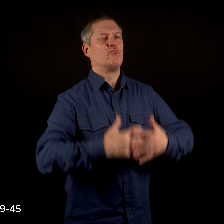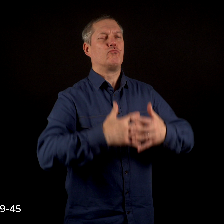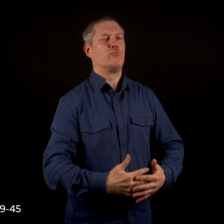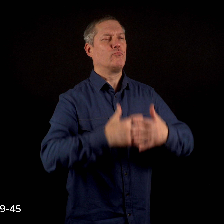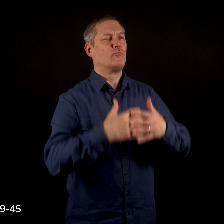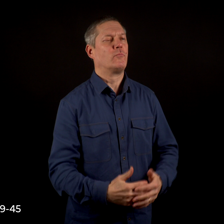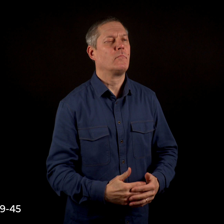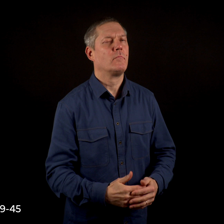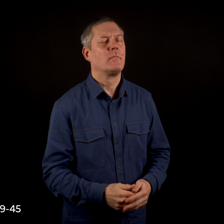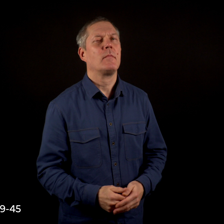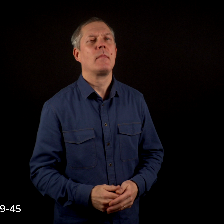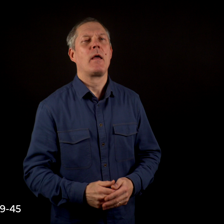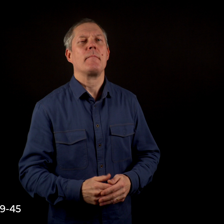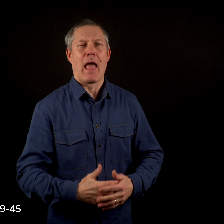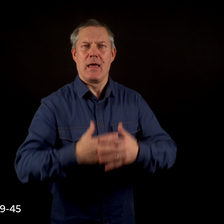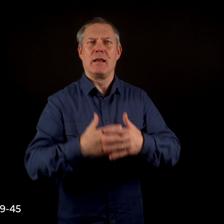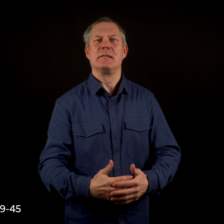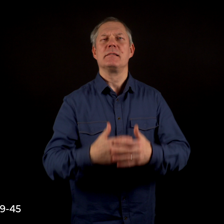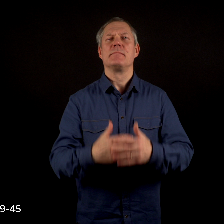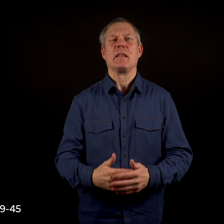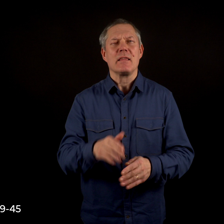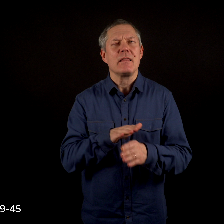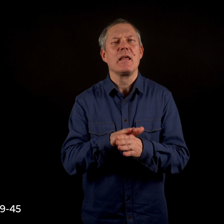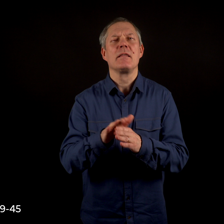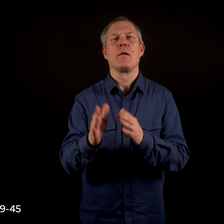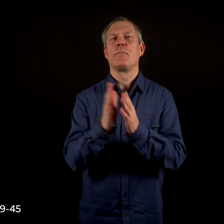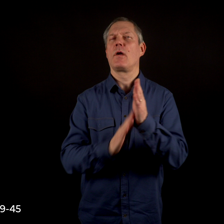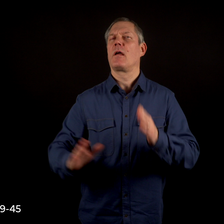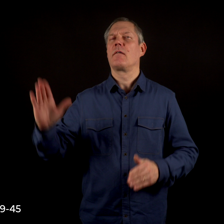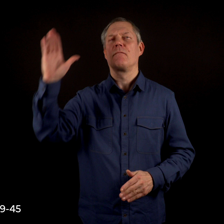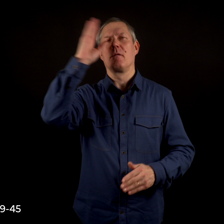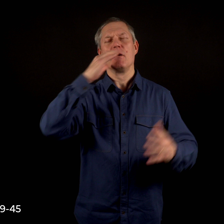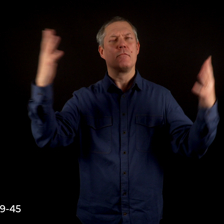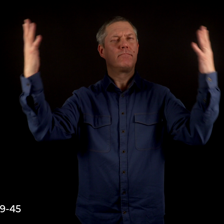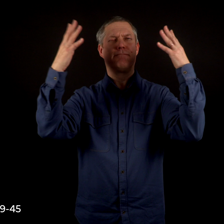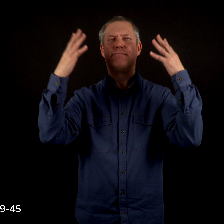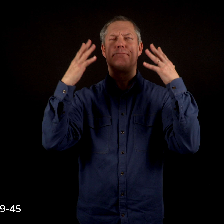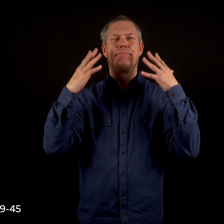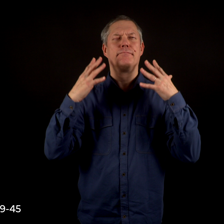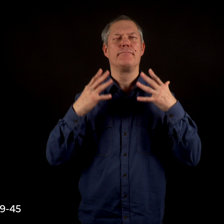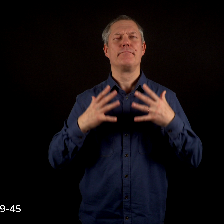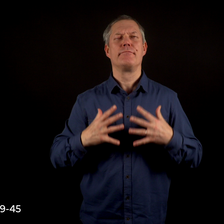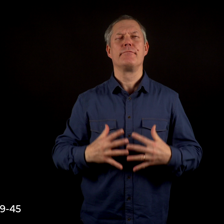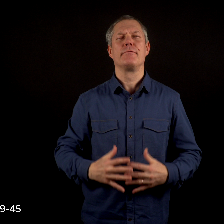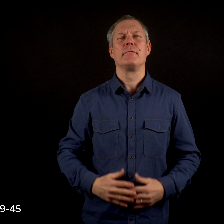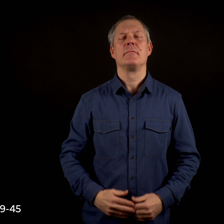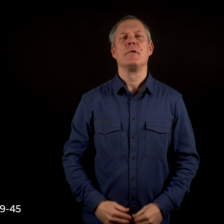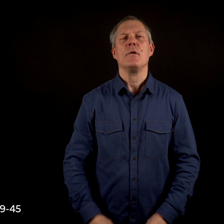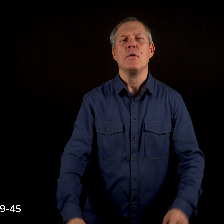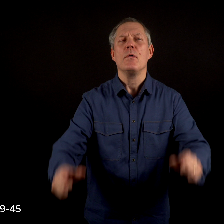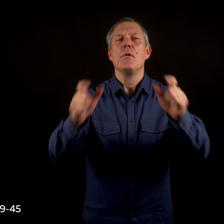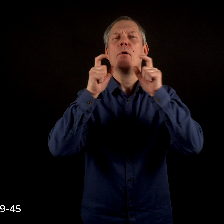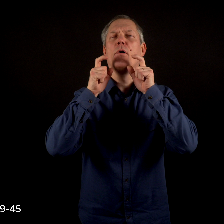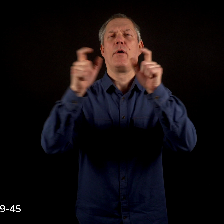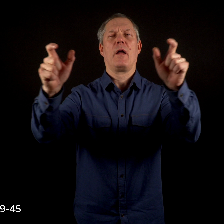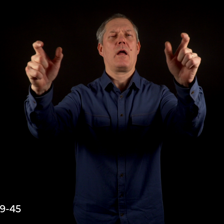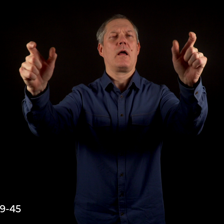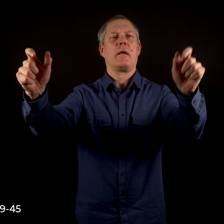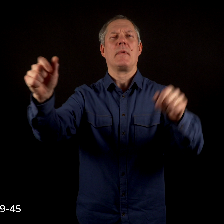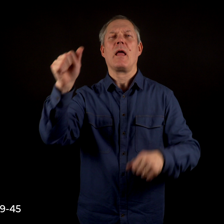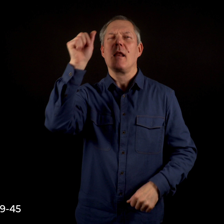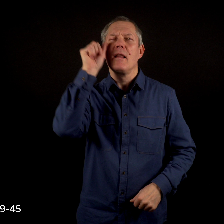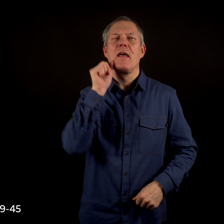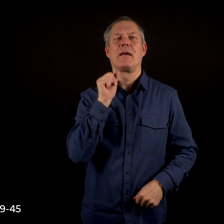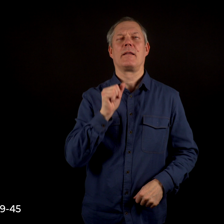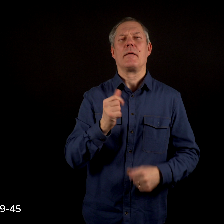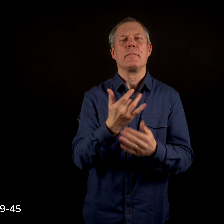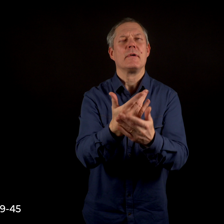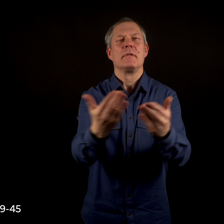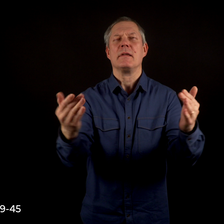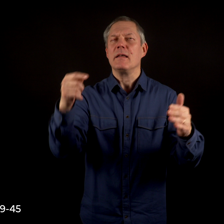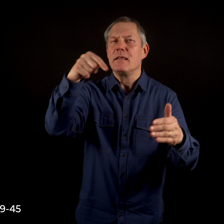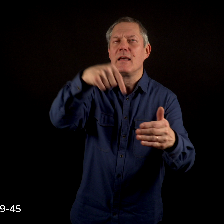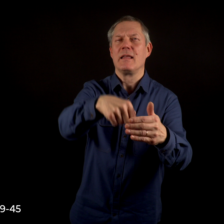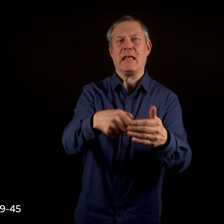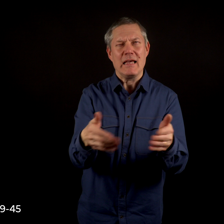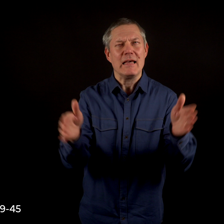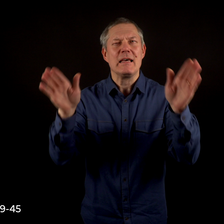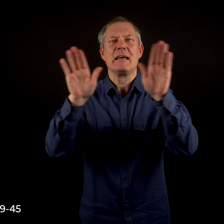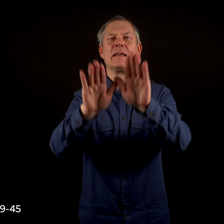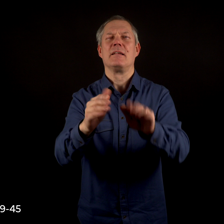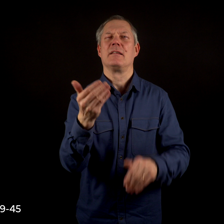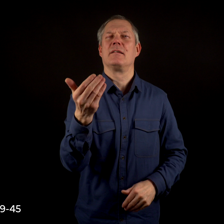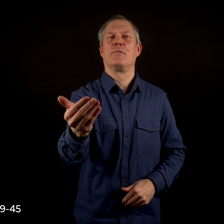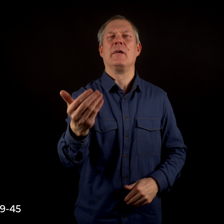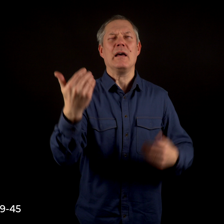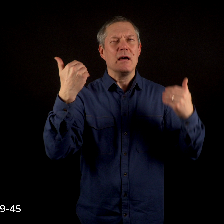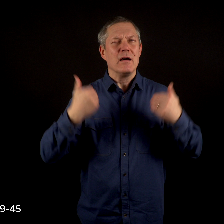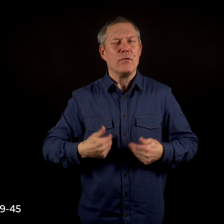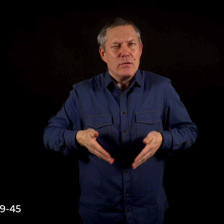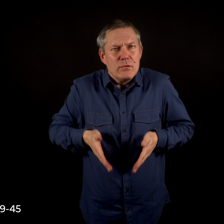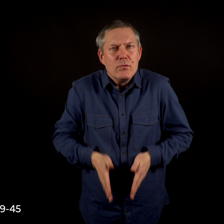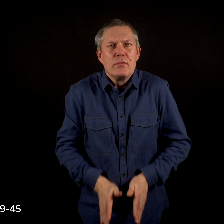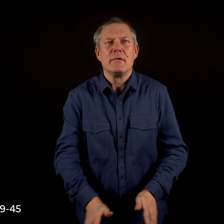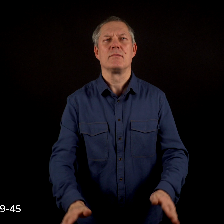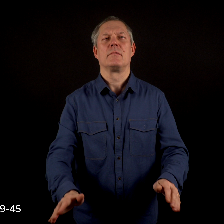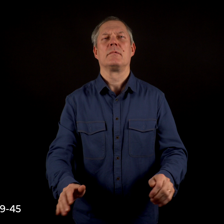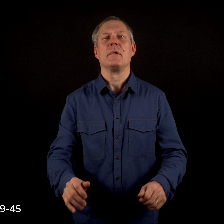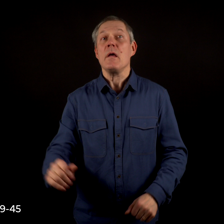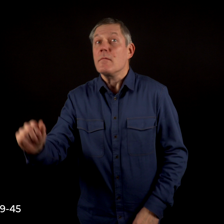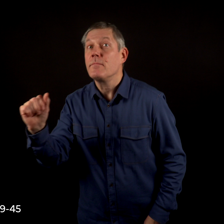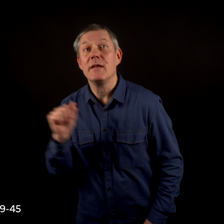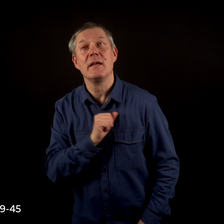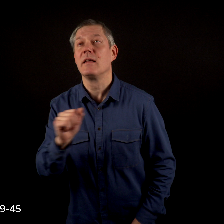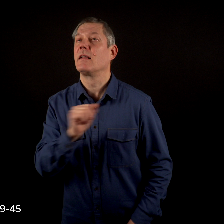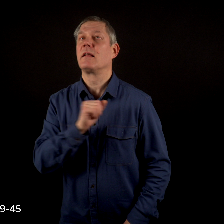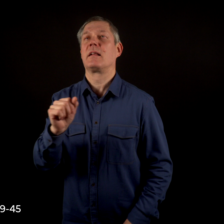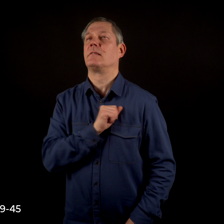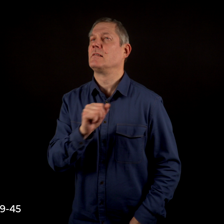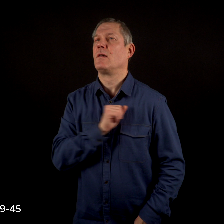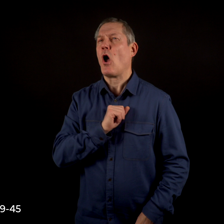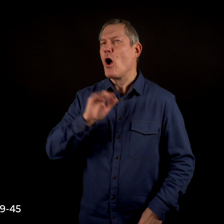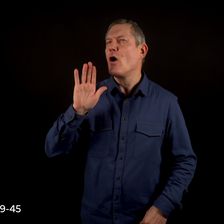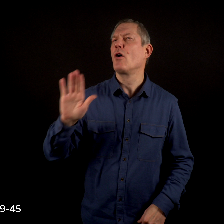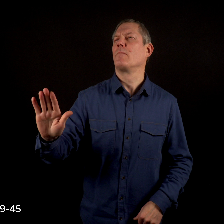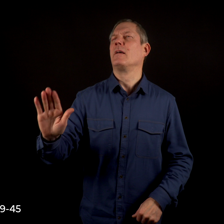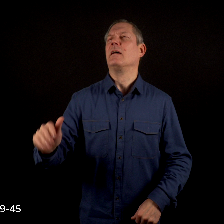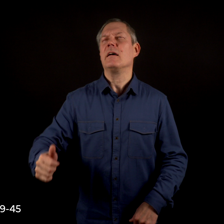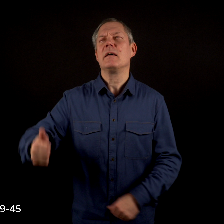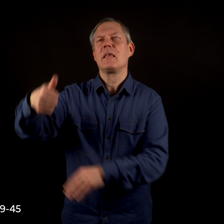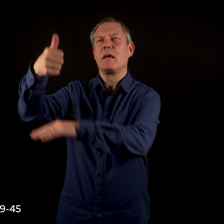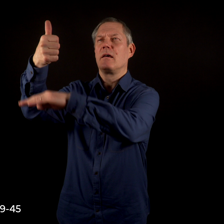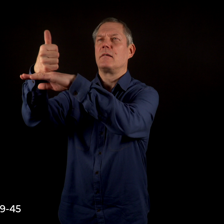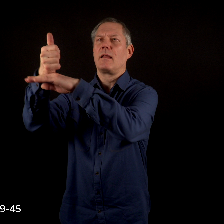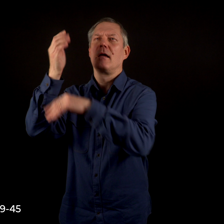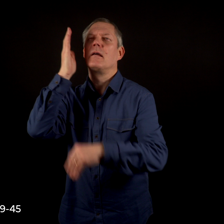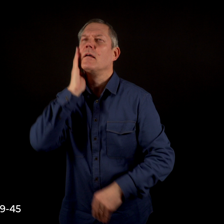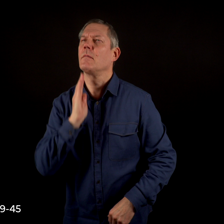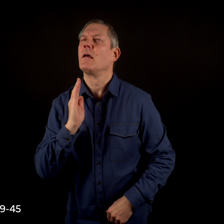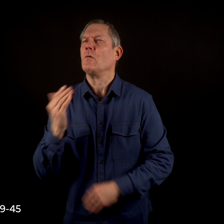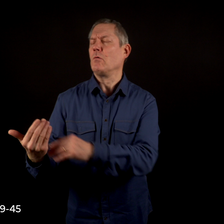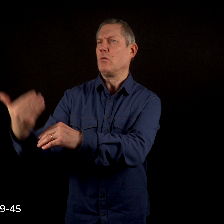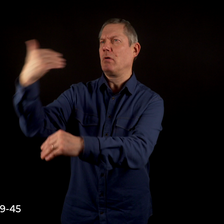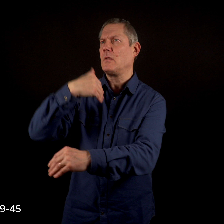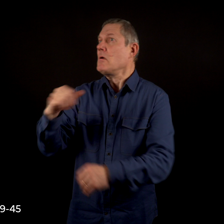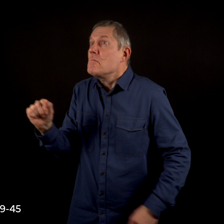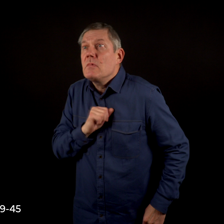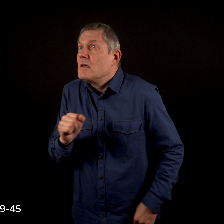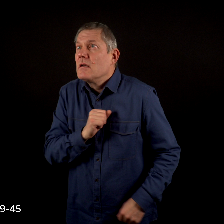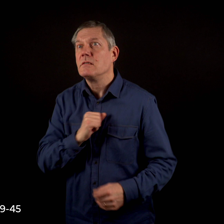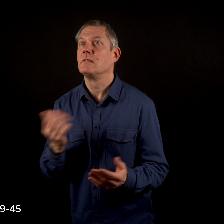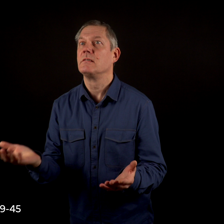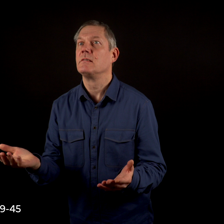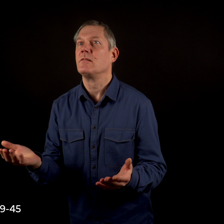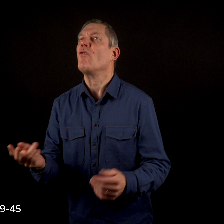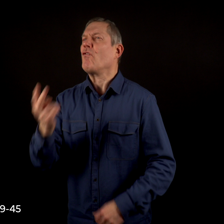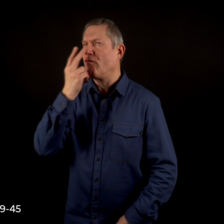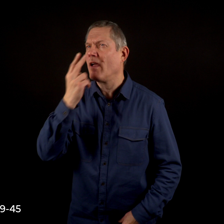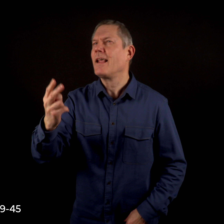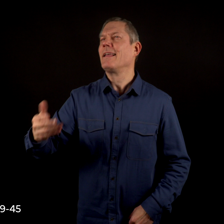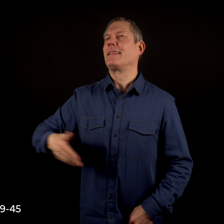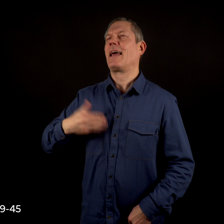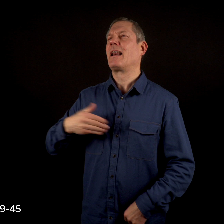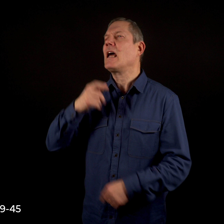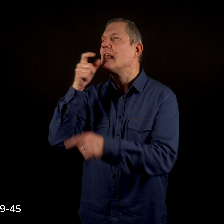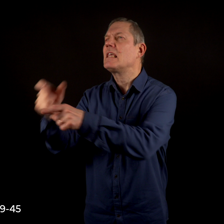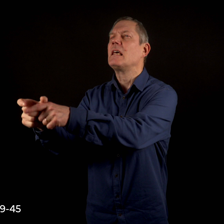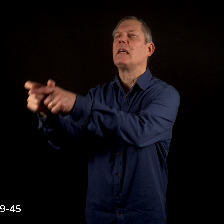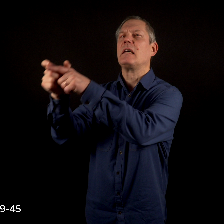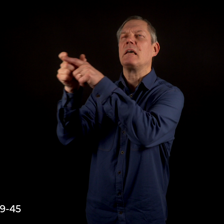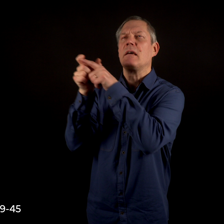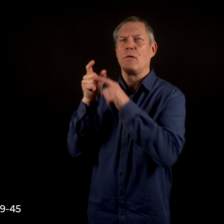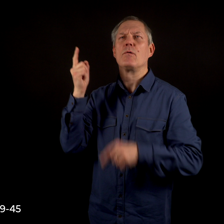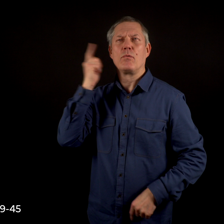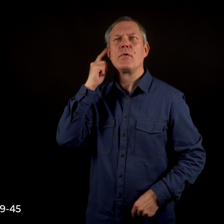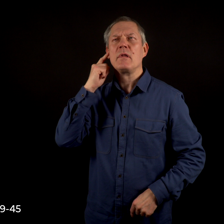In a loud voice she exclaimed, “Blessed are you among women, and blessed is the fruit of your womb! And why am I so honored, that the mother of my Lord should come to me?